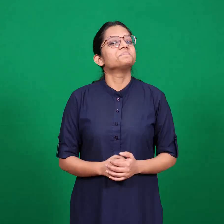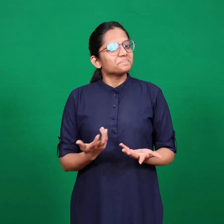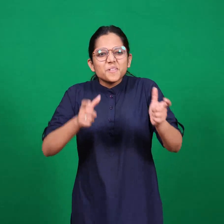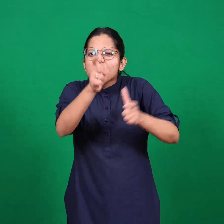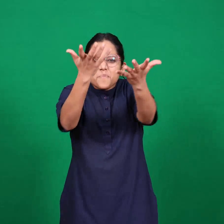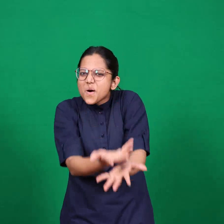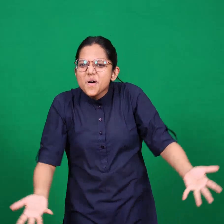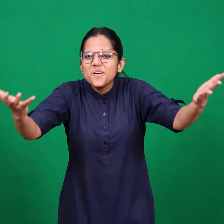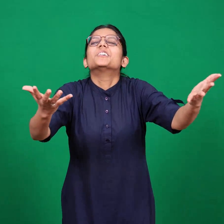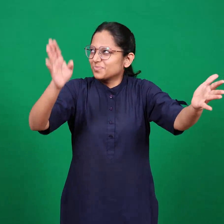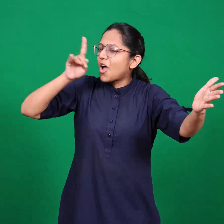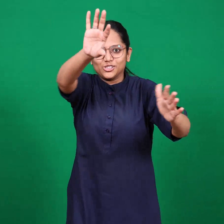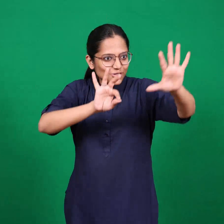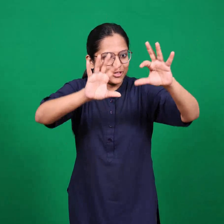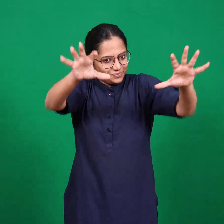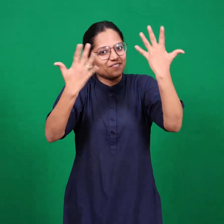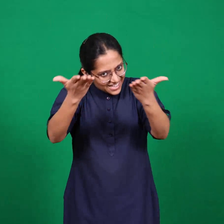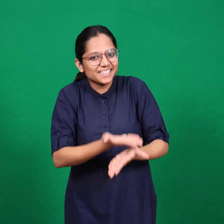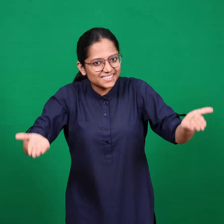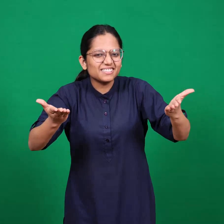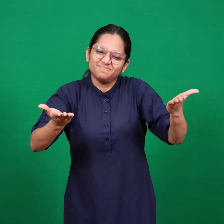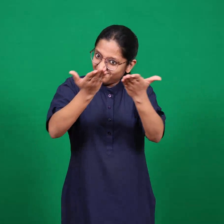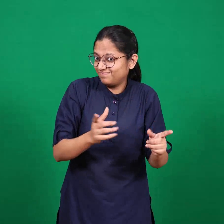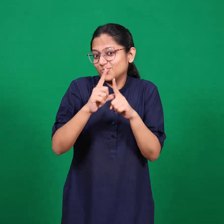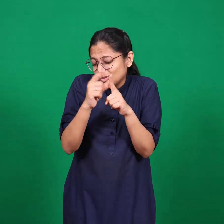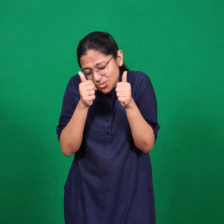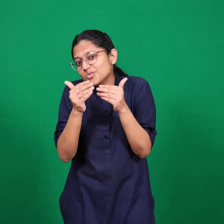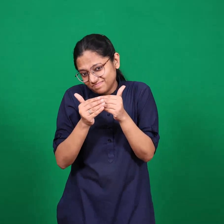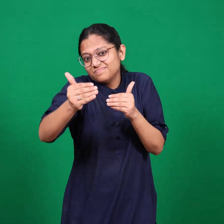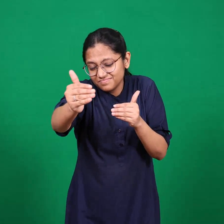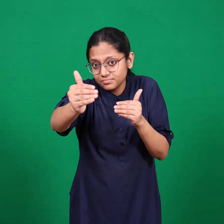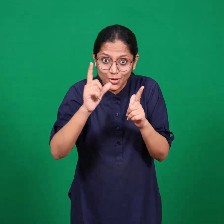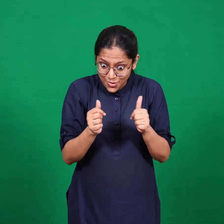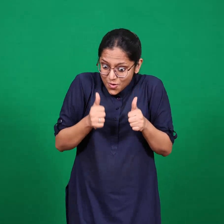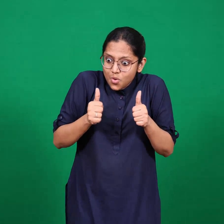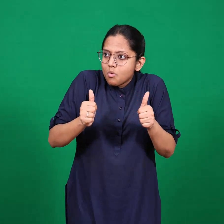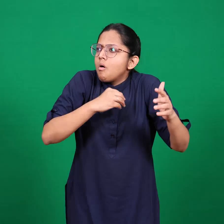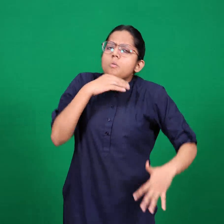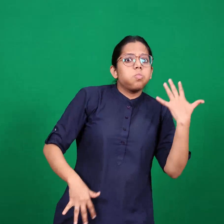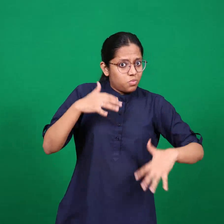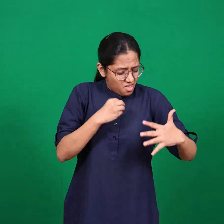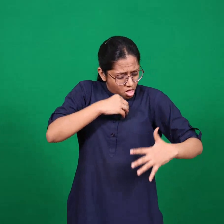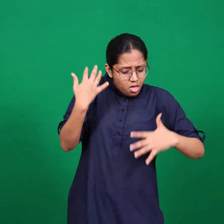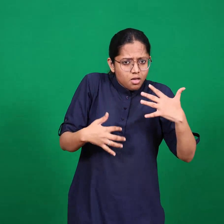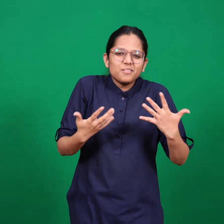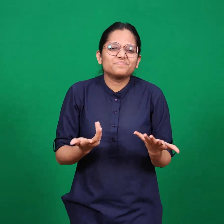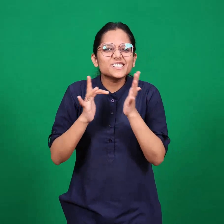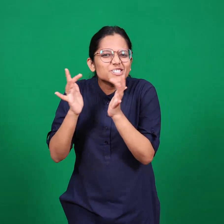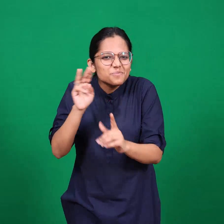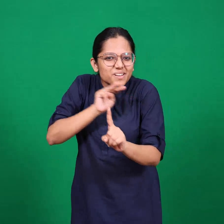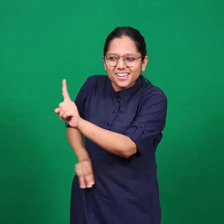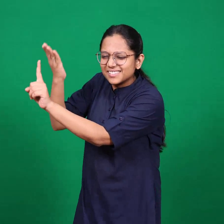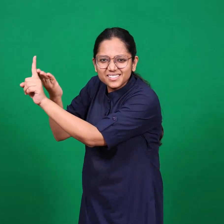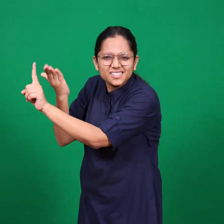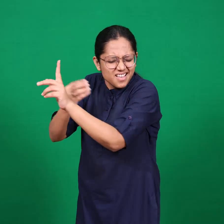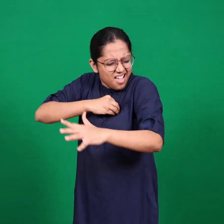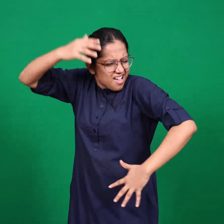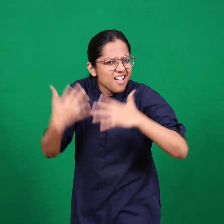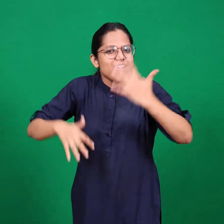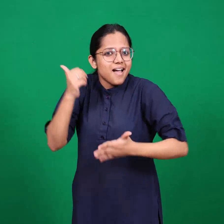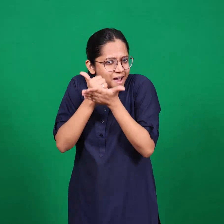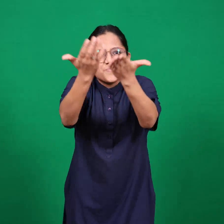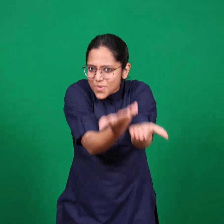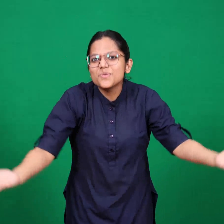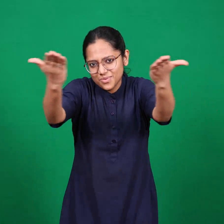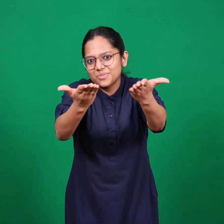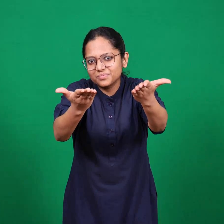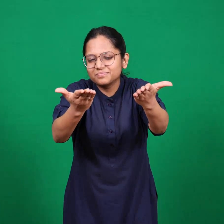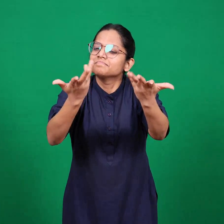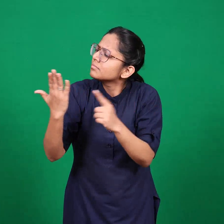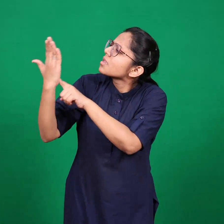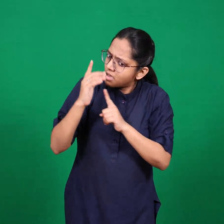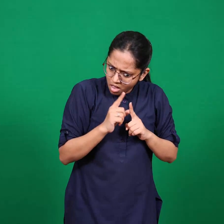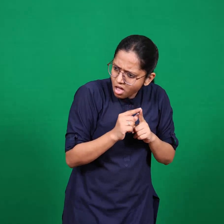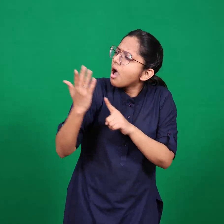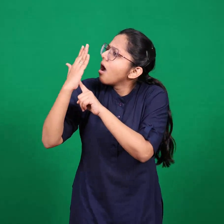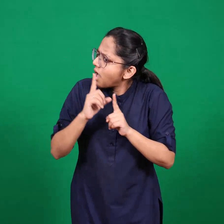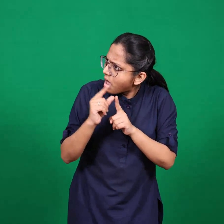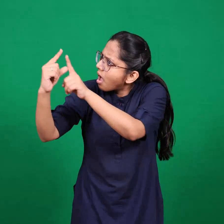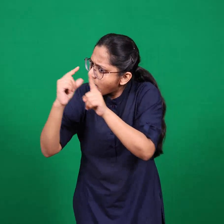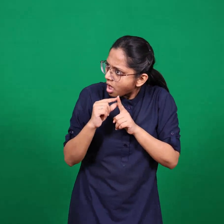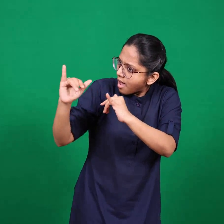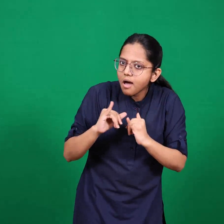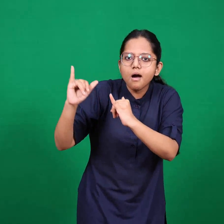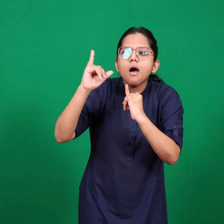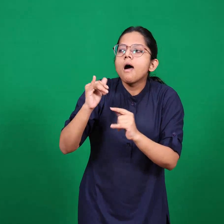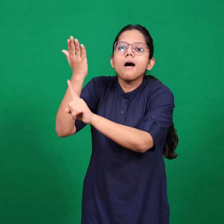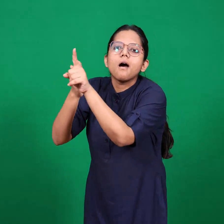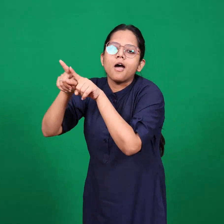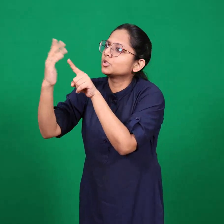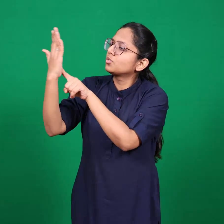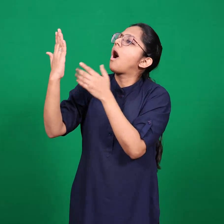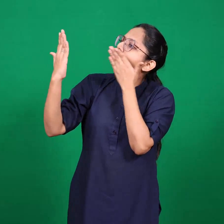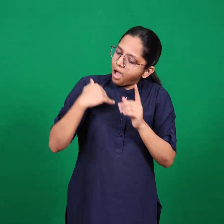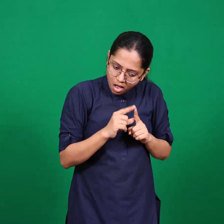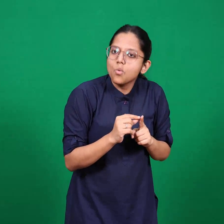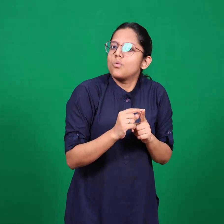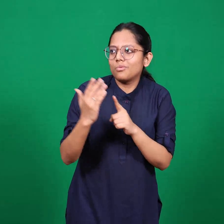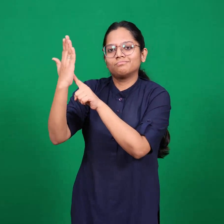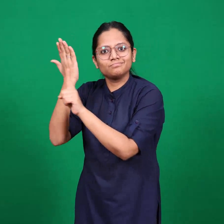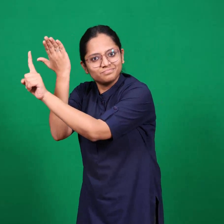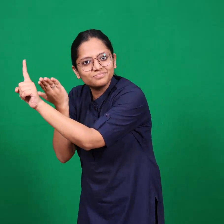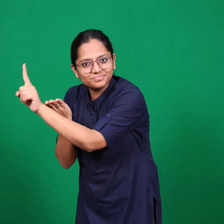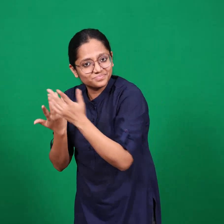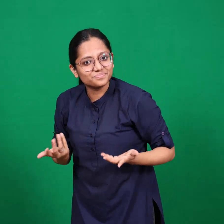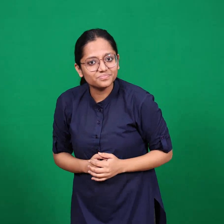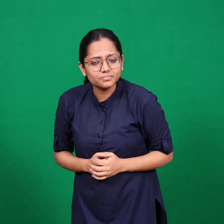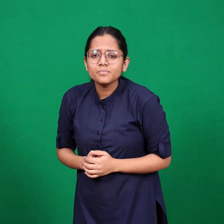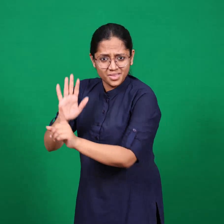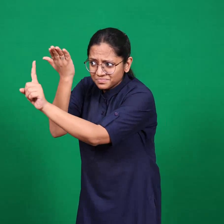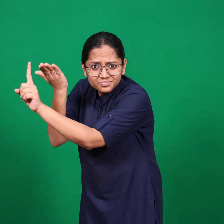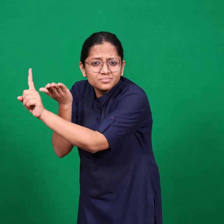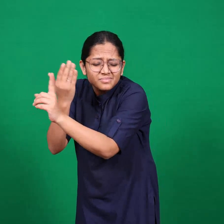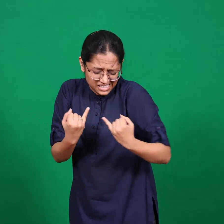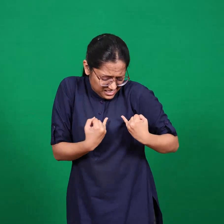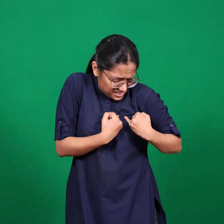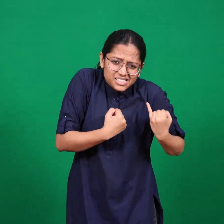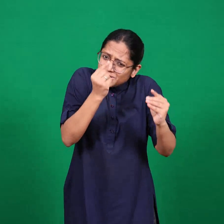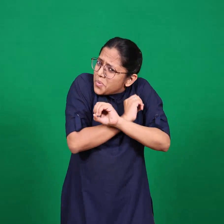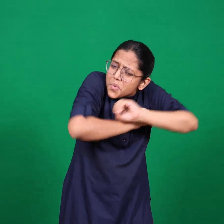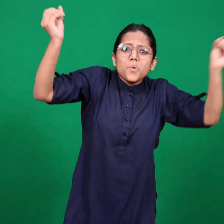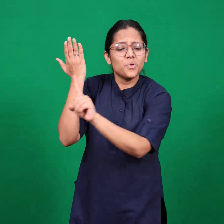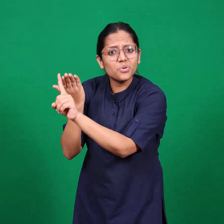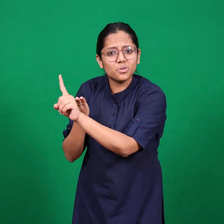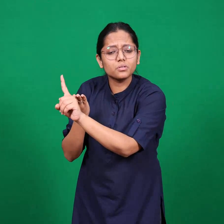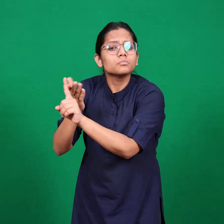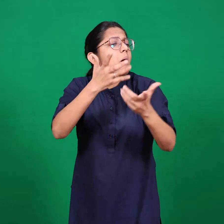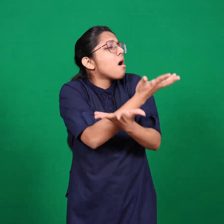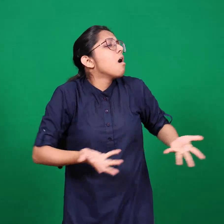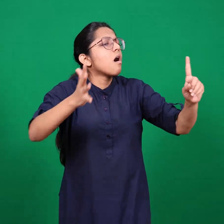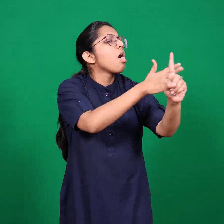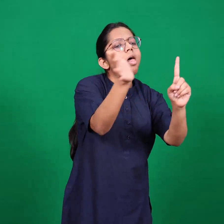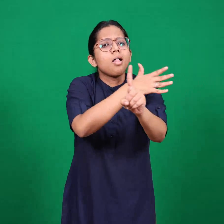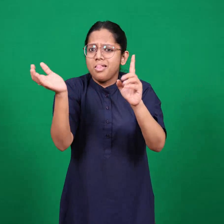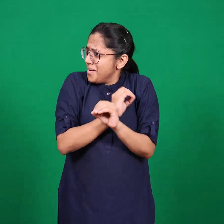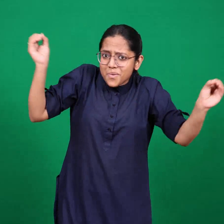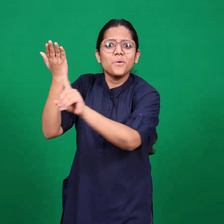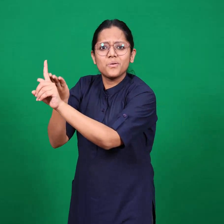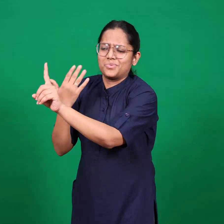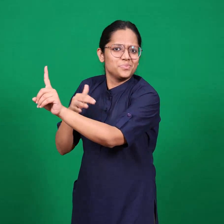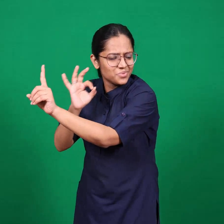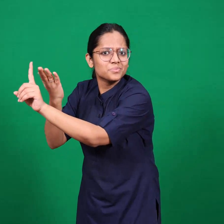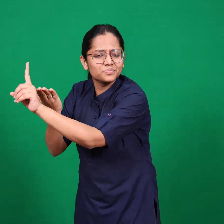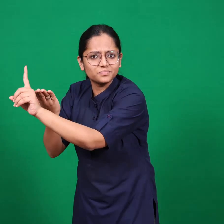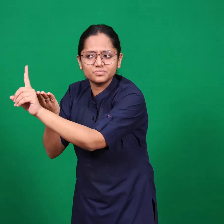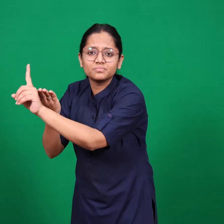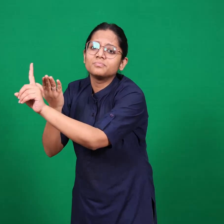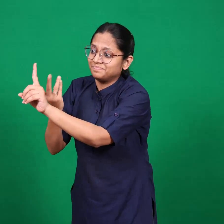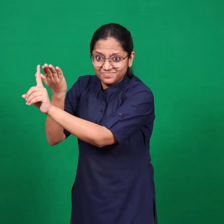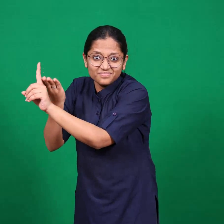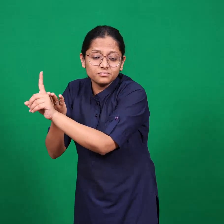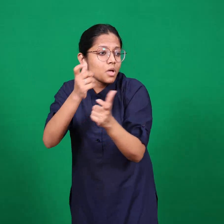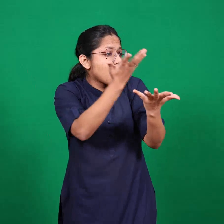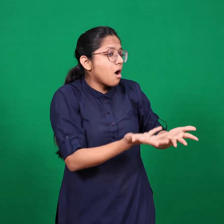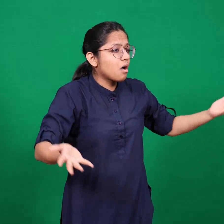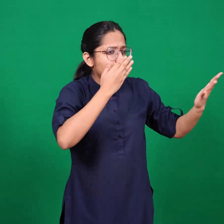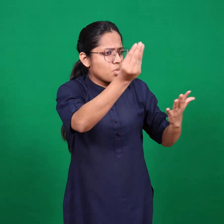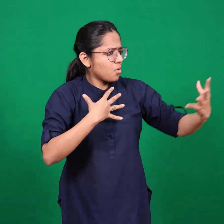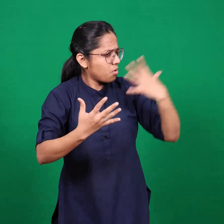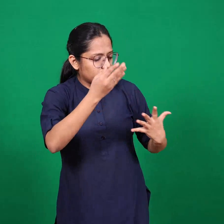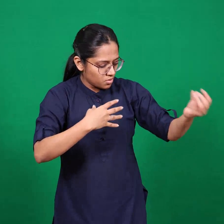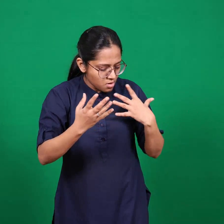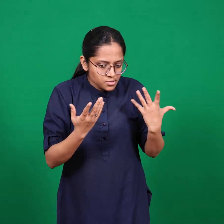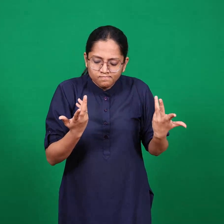For to this you were called, because Christ also suffered for you, leaving you an example, that you should follow in His footsteps: "He committed no sin, and no deceit was found in His mouth."